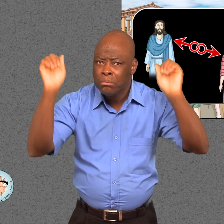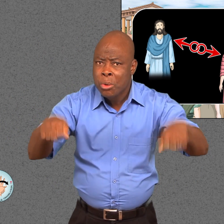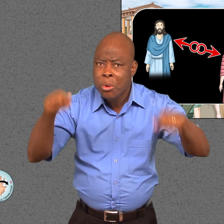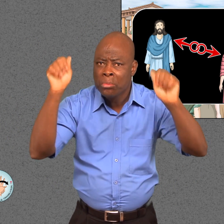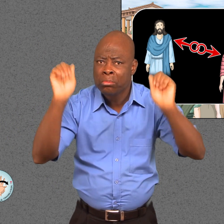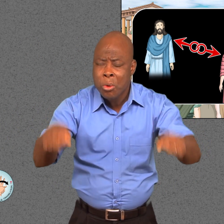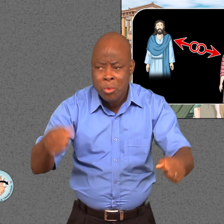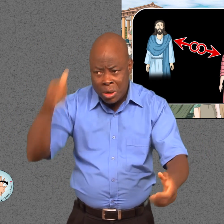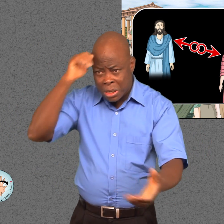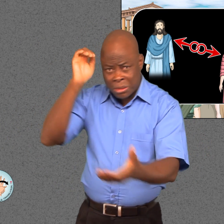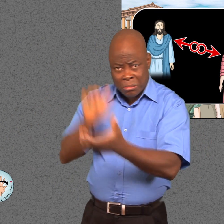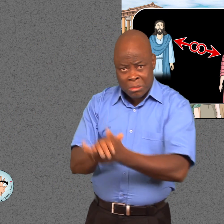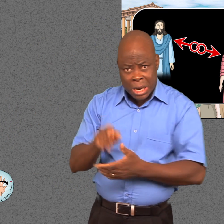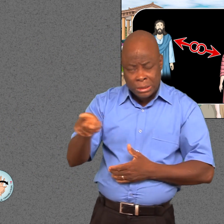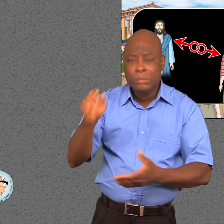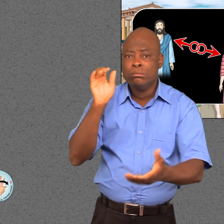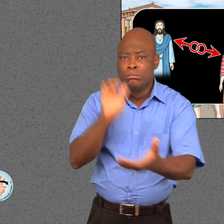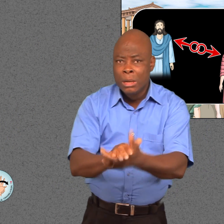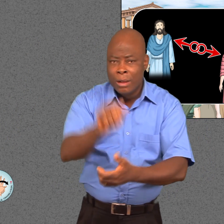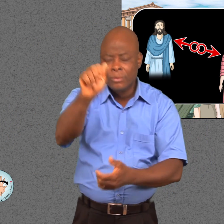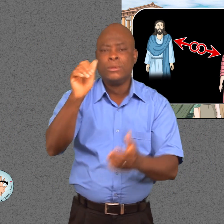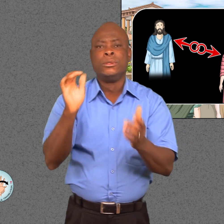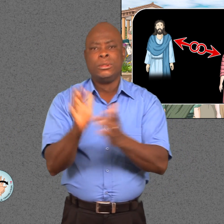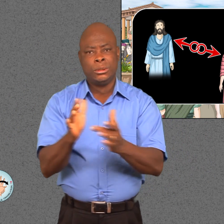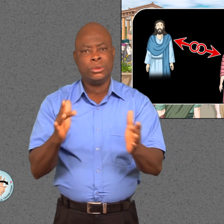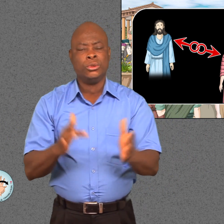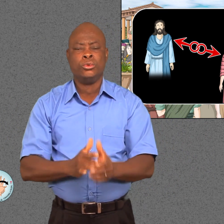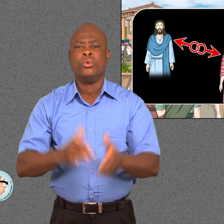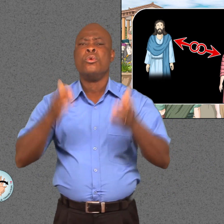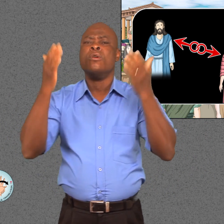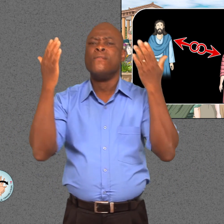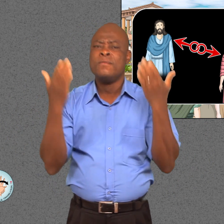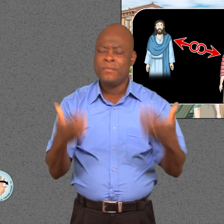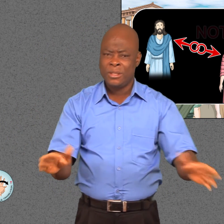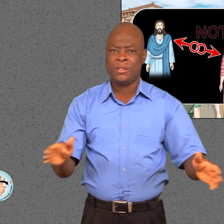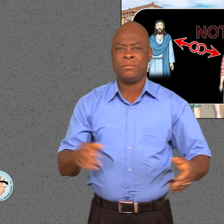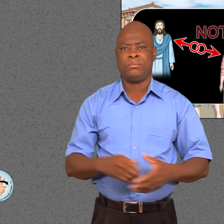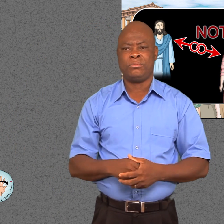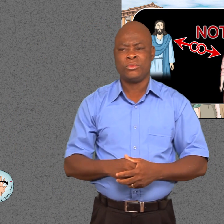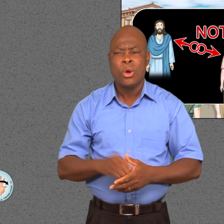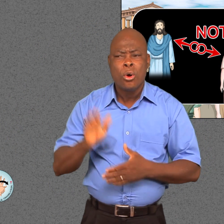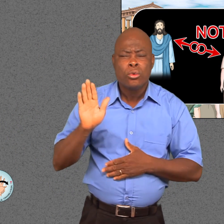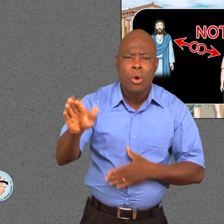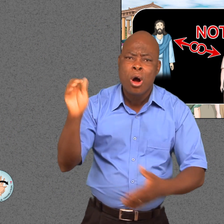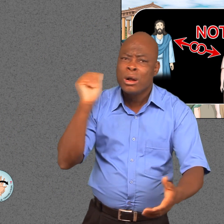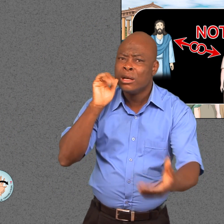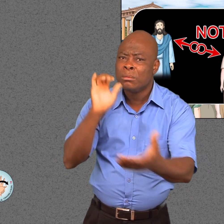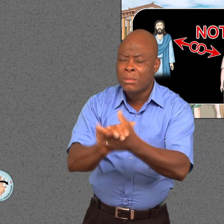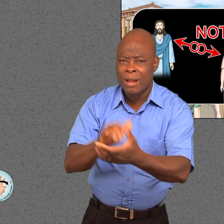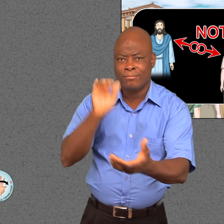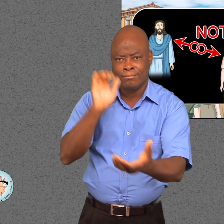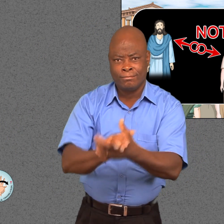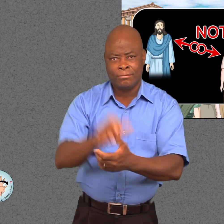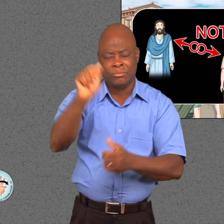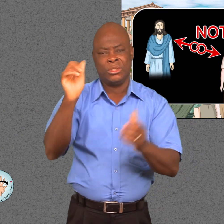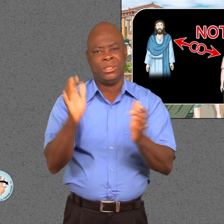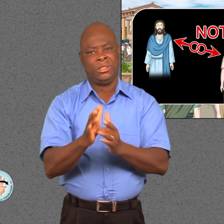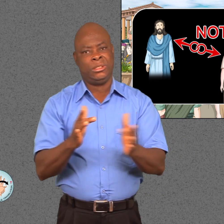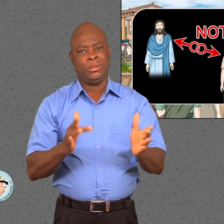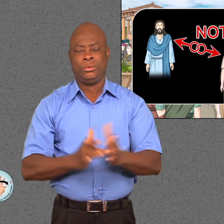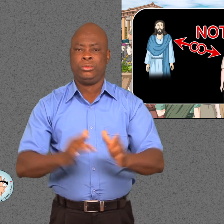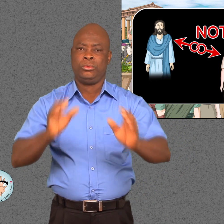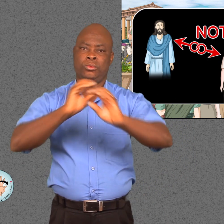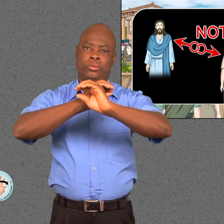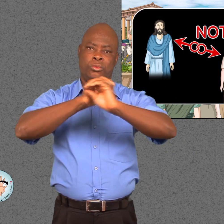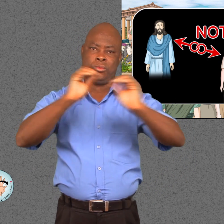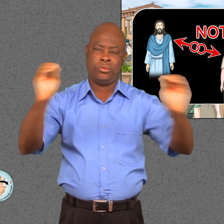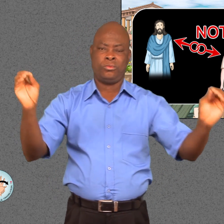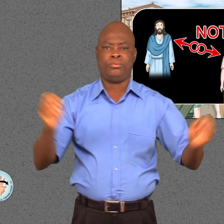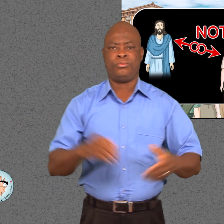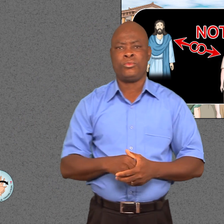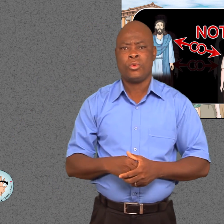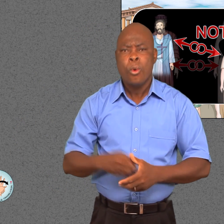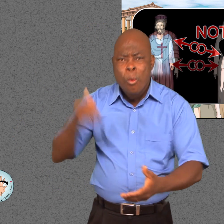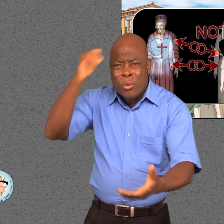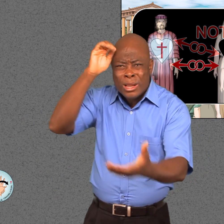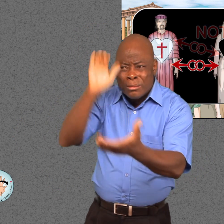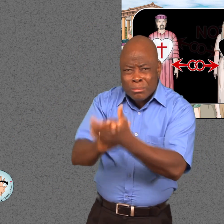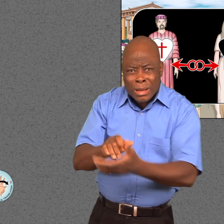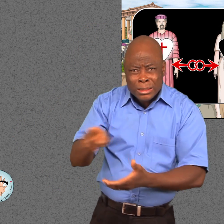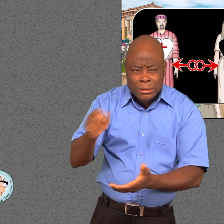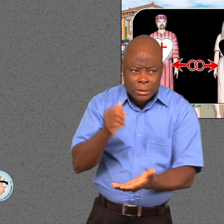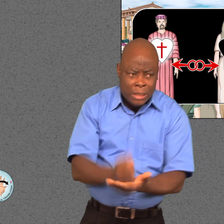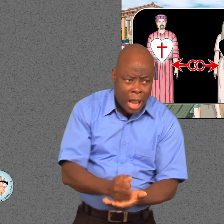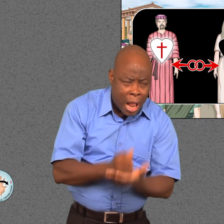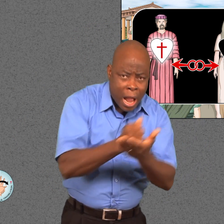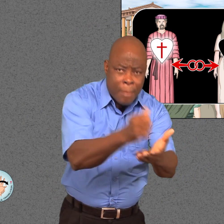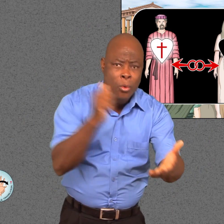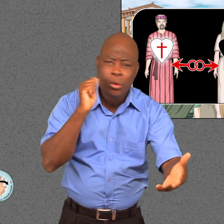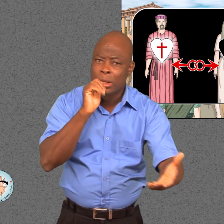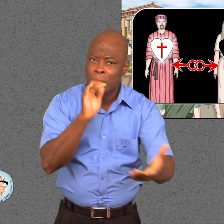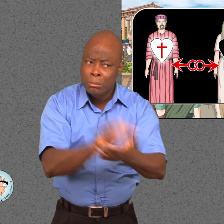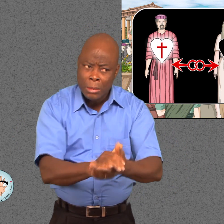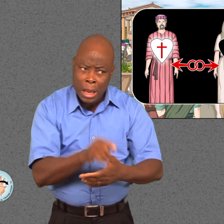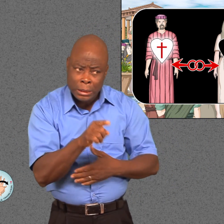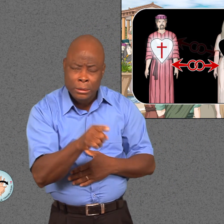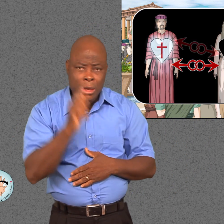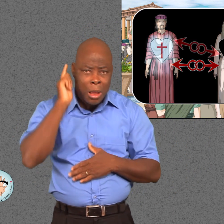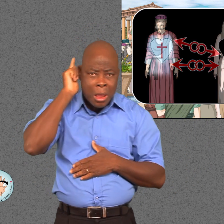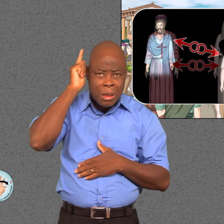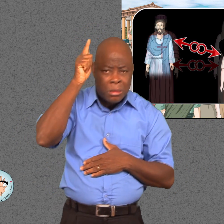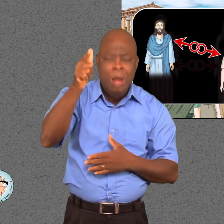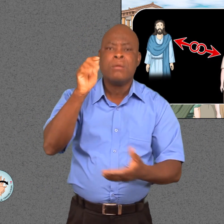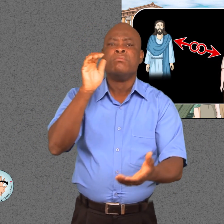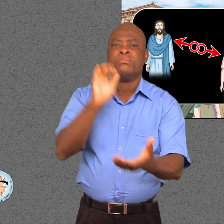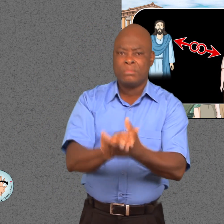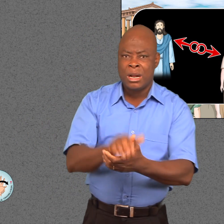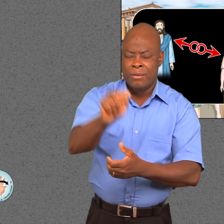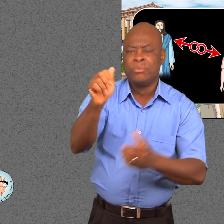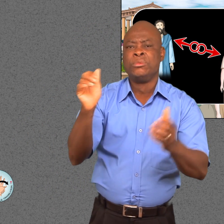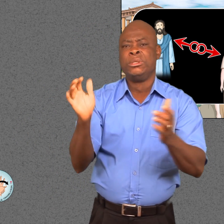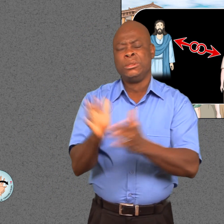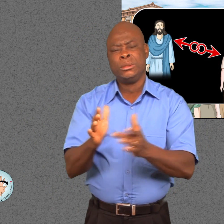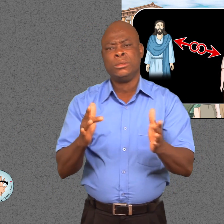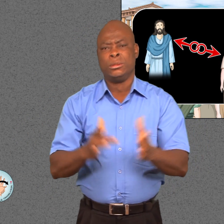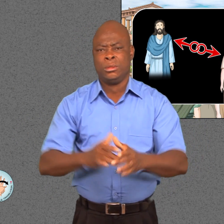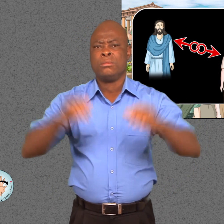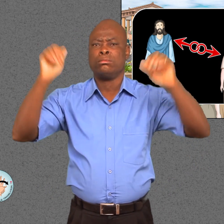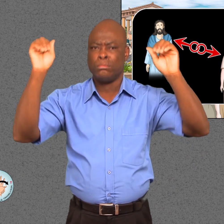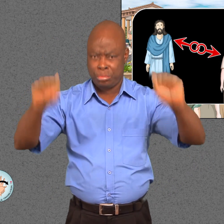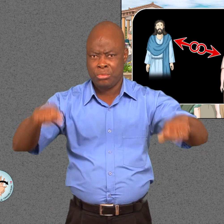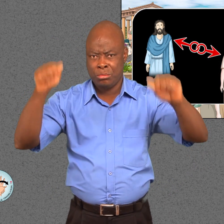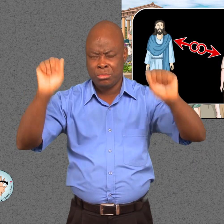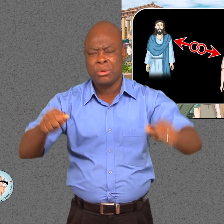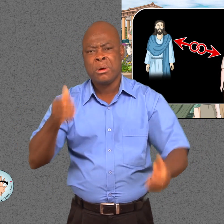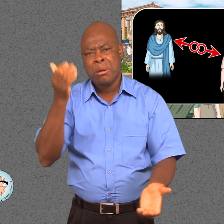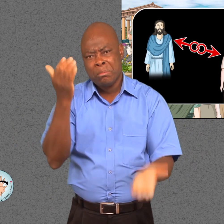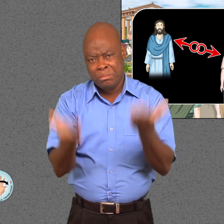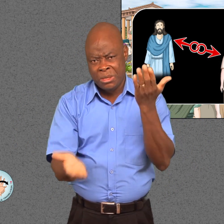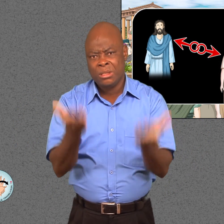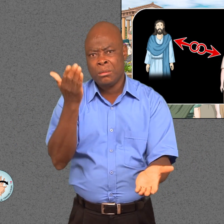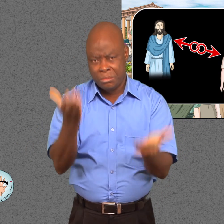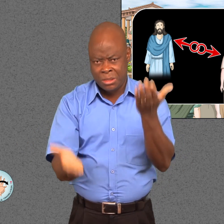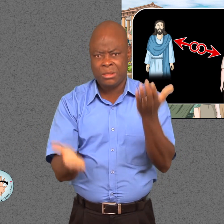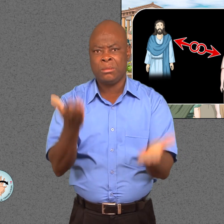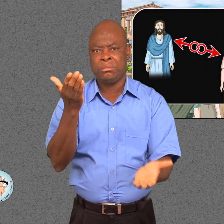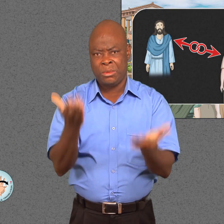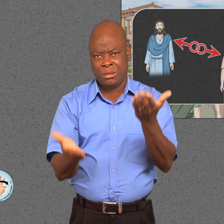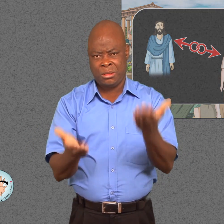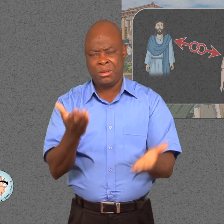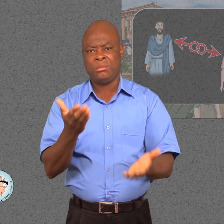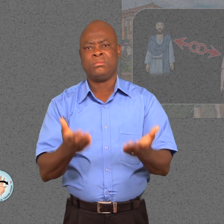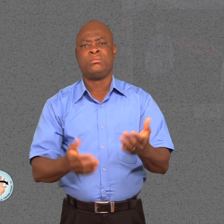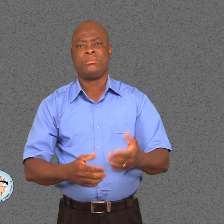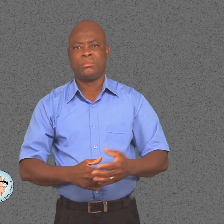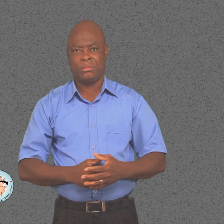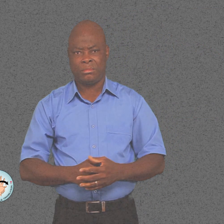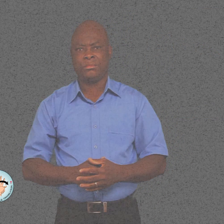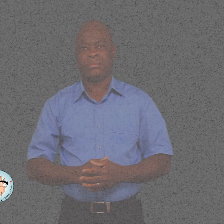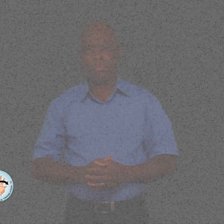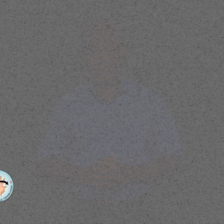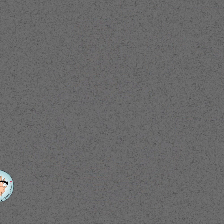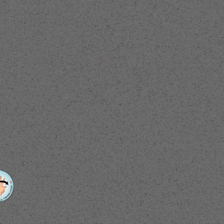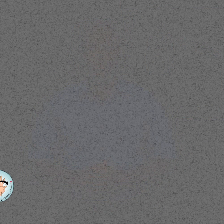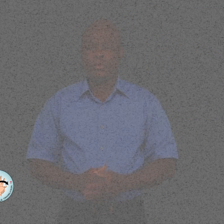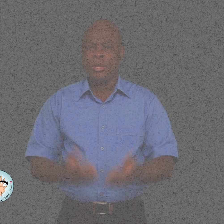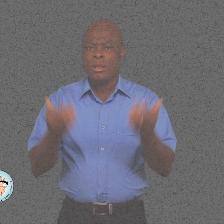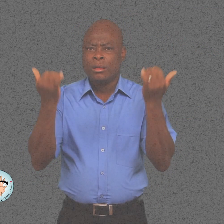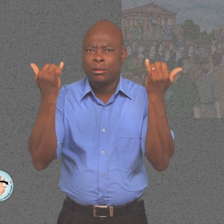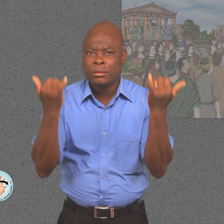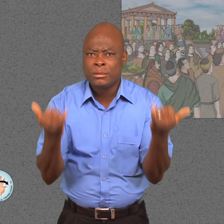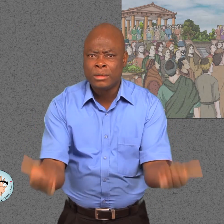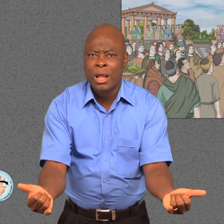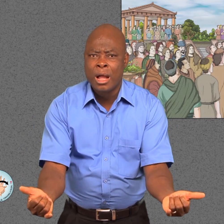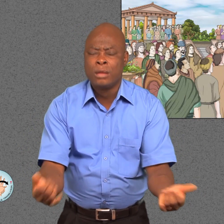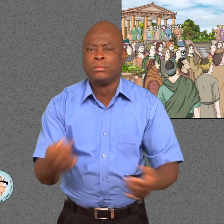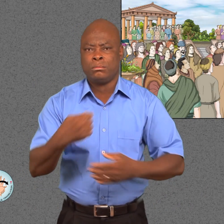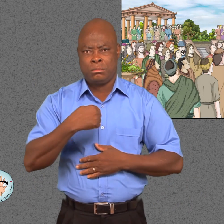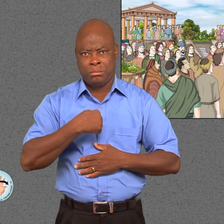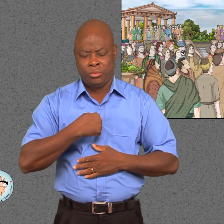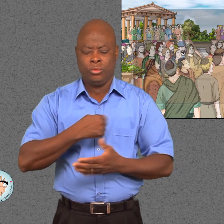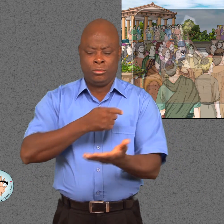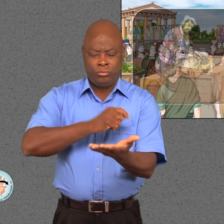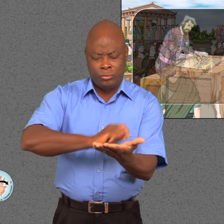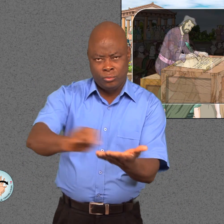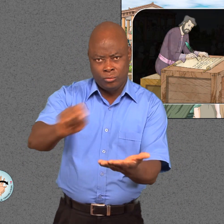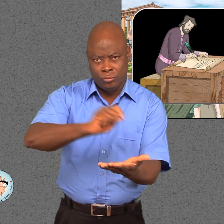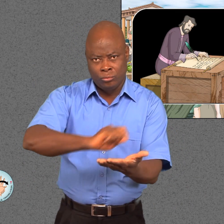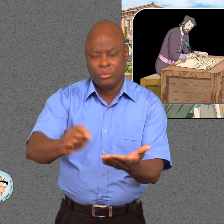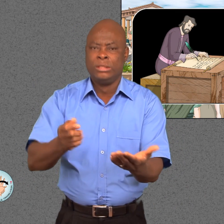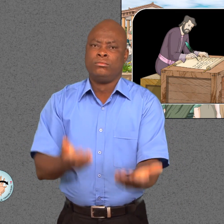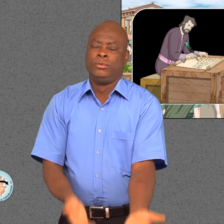Regardless, each one should lead the life that the Lord has assigned to him and to which God has called him.